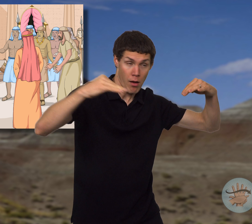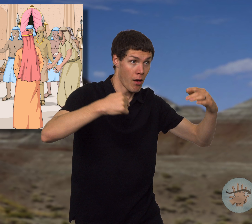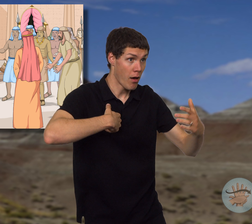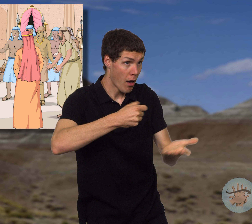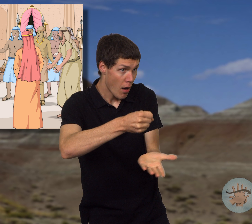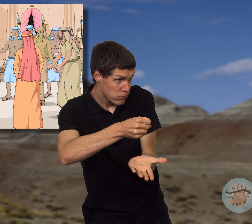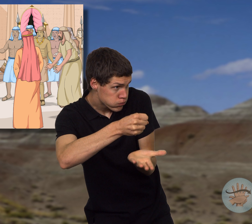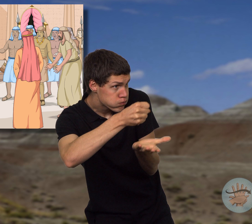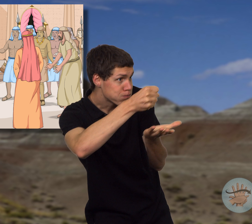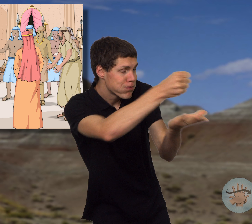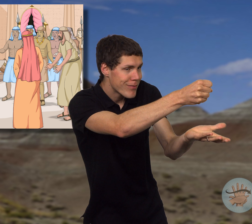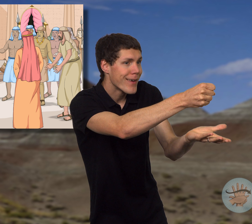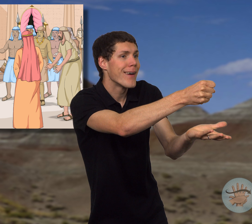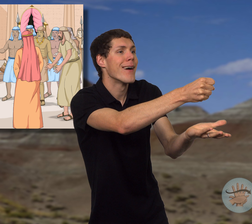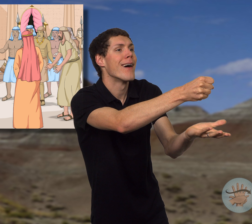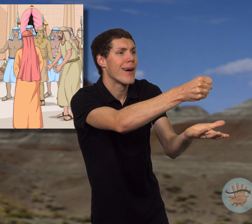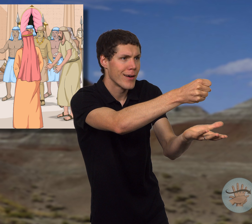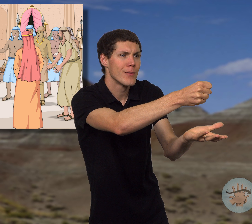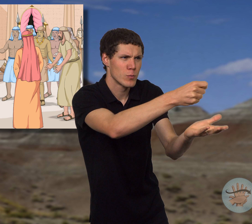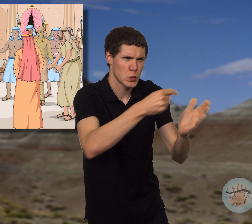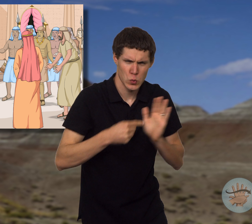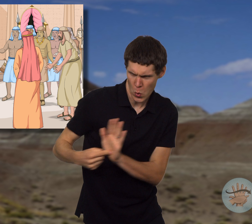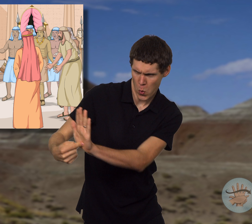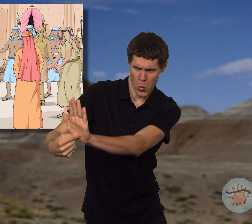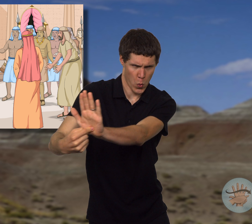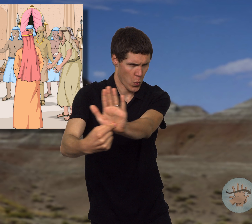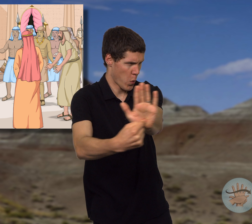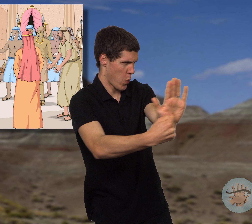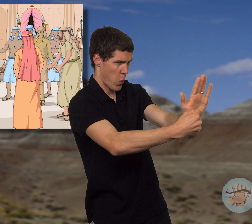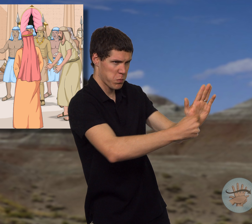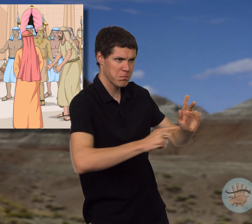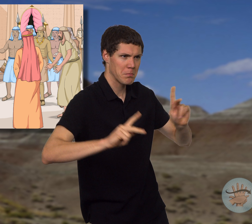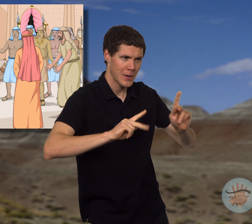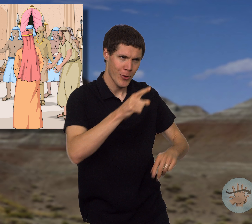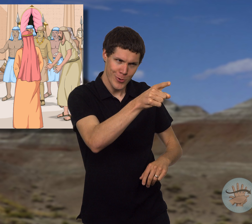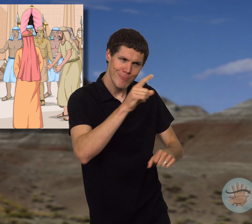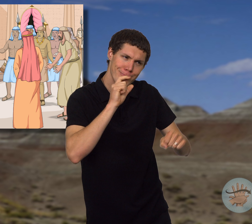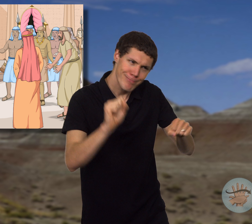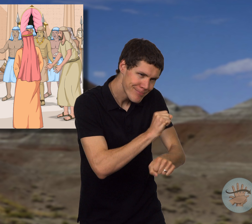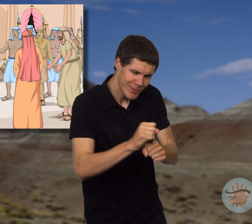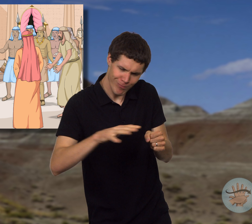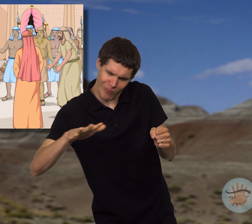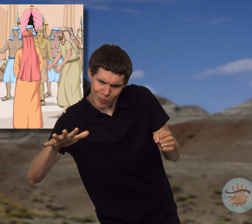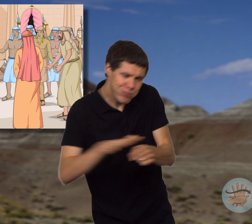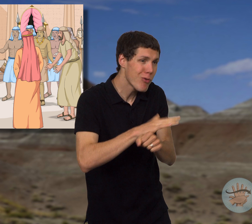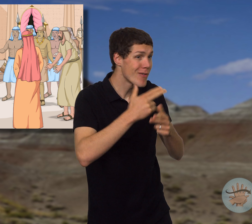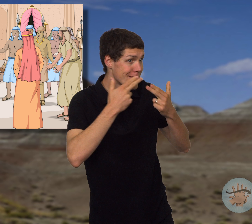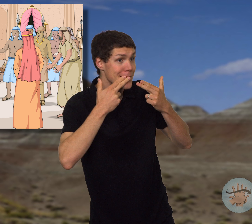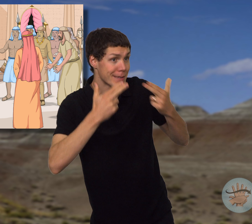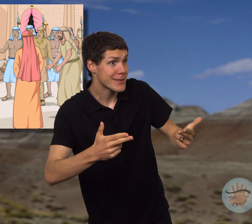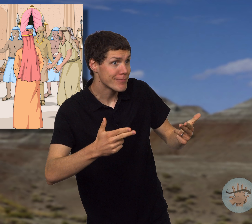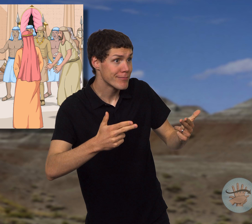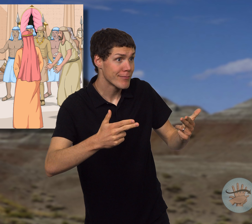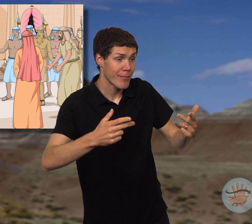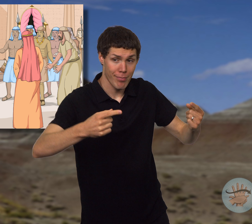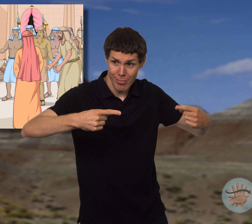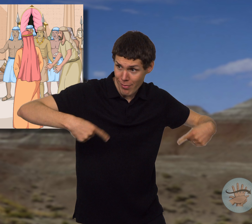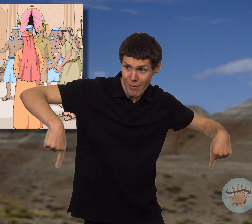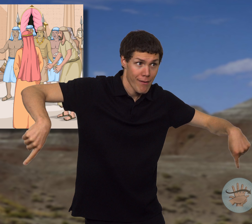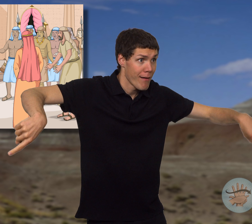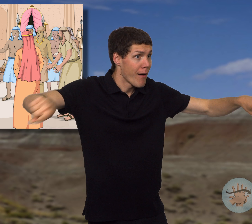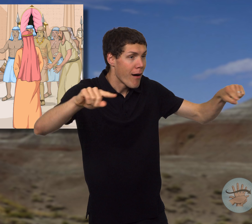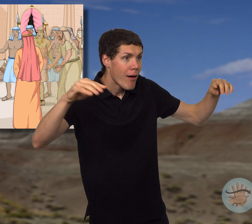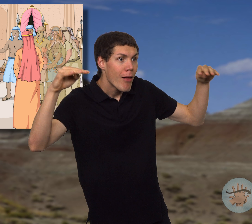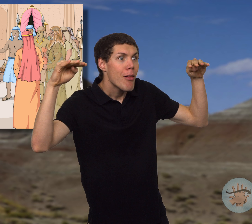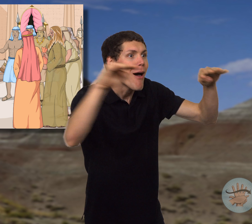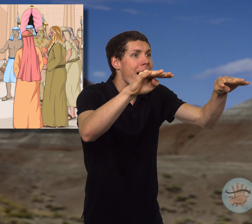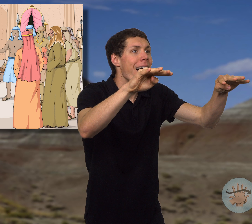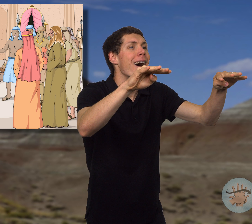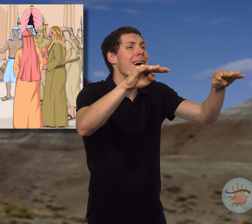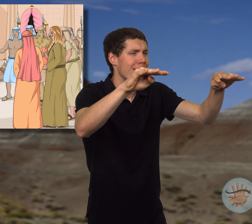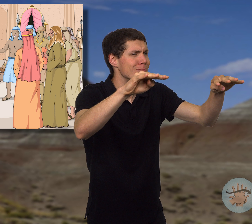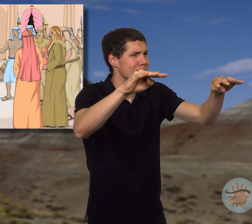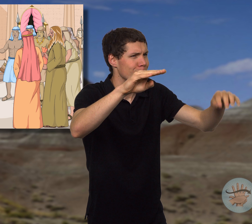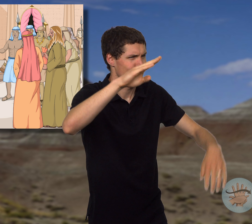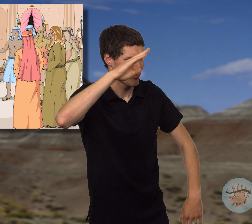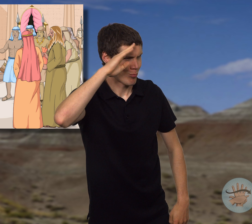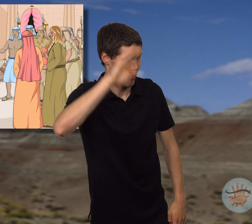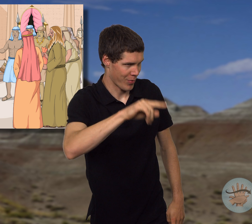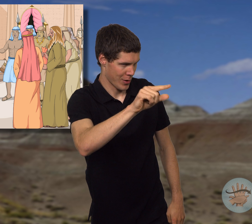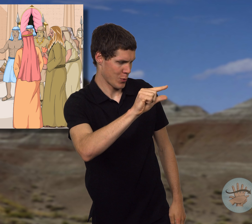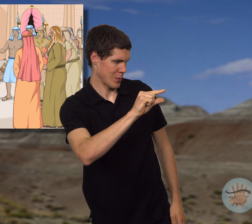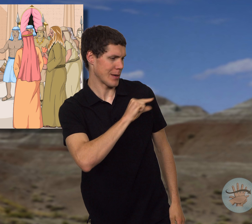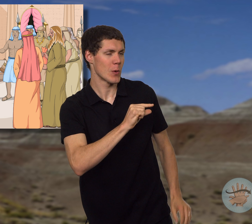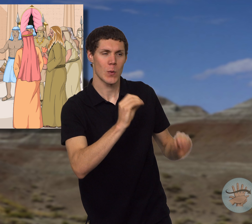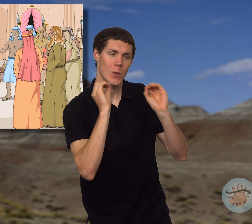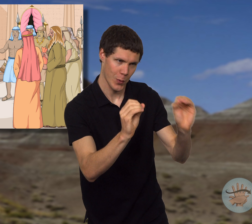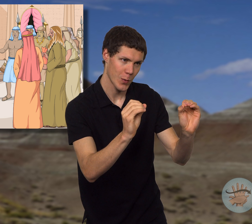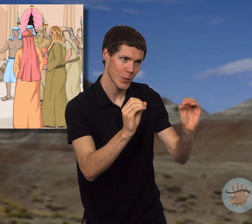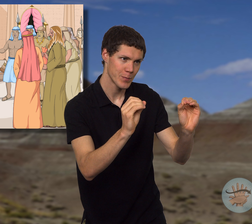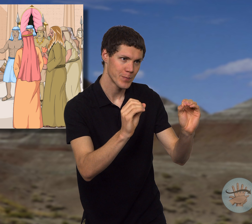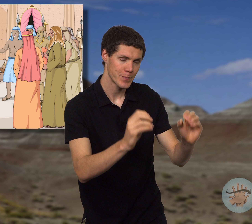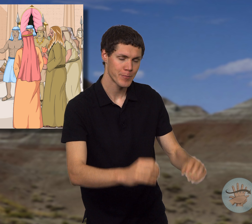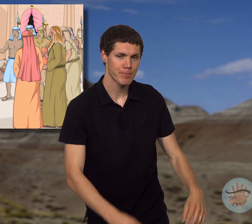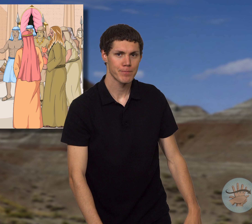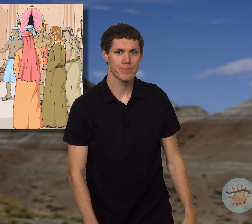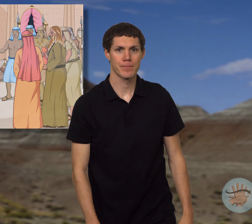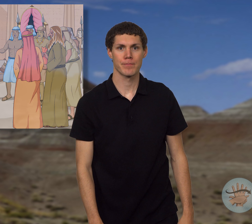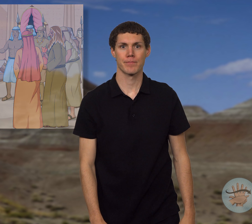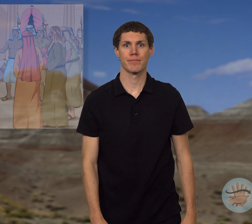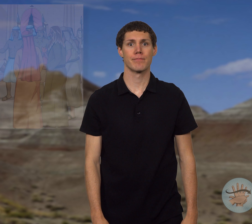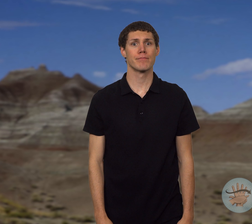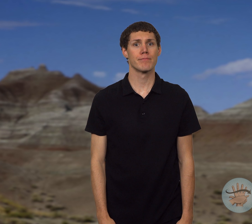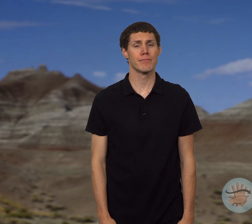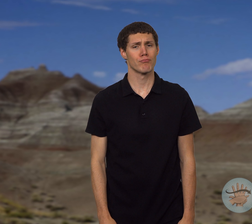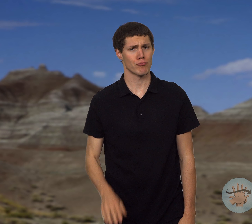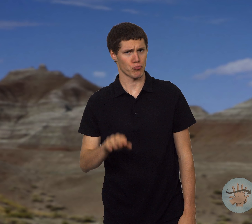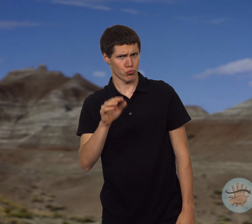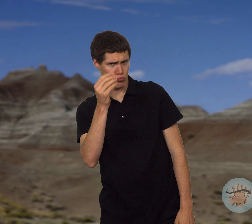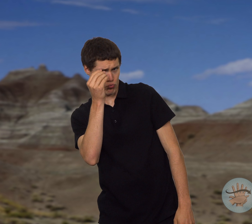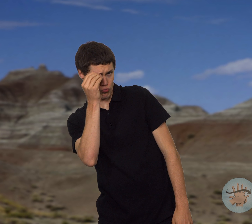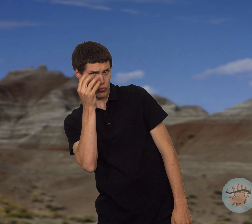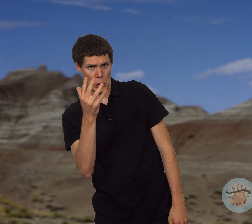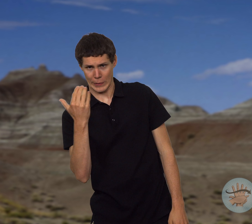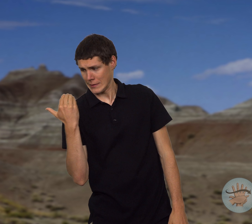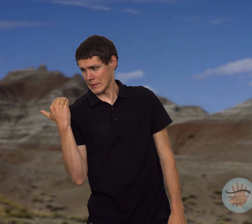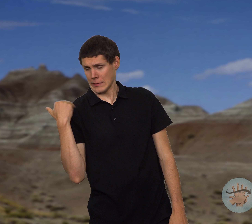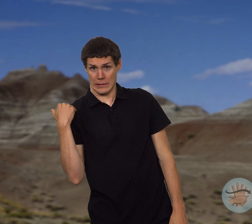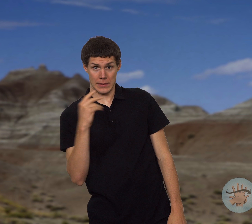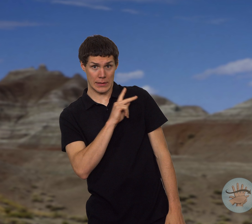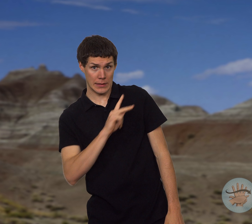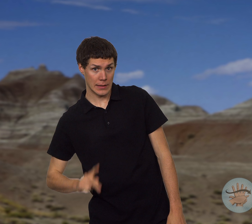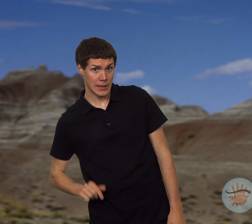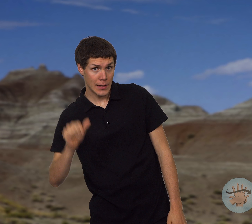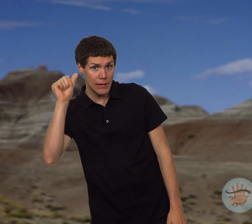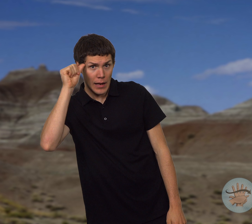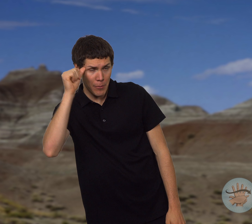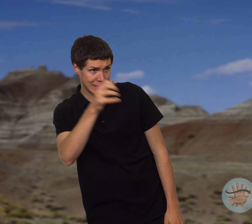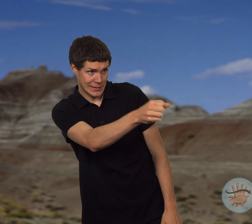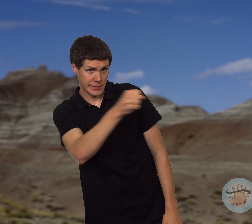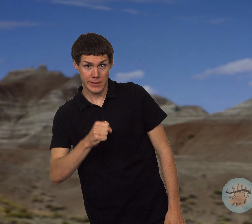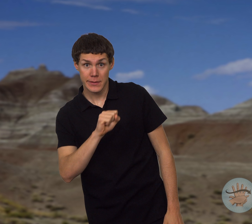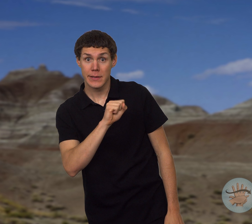It is your vindication before all who are with you; you are completely cleared.”